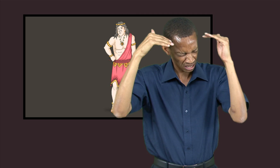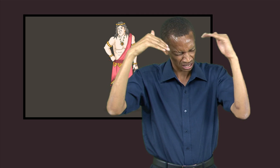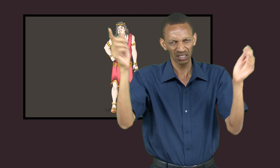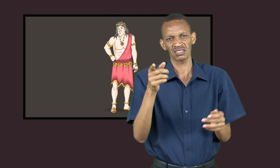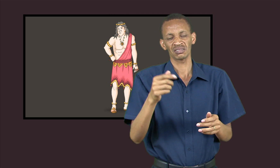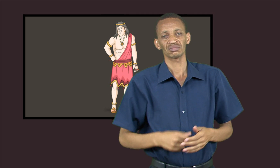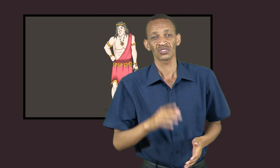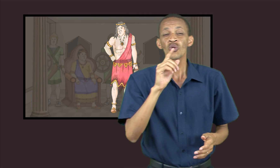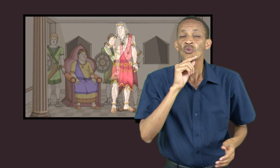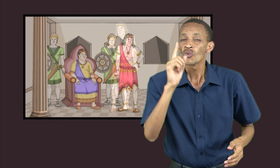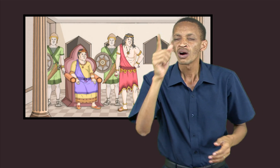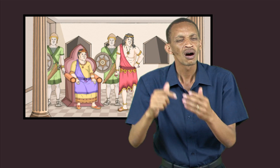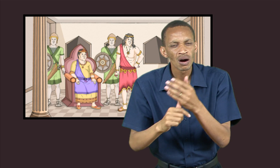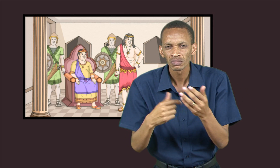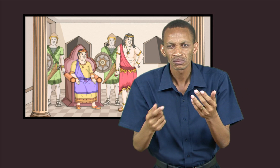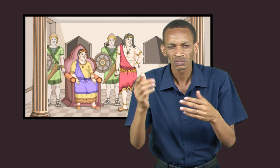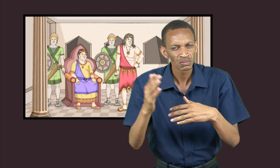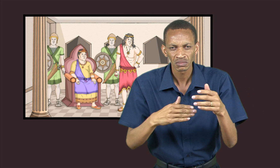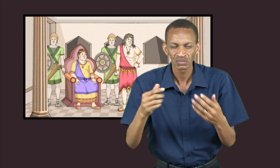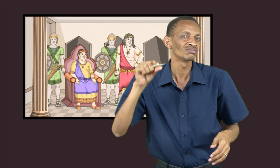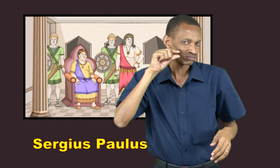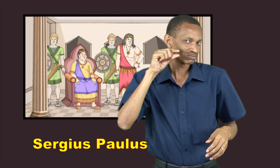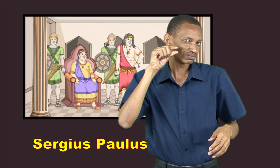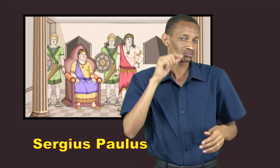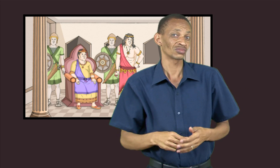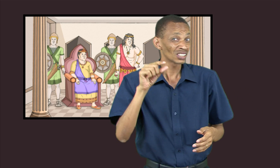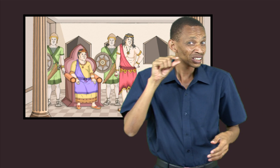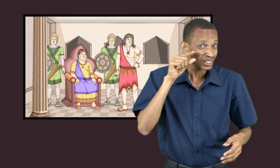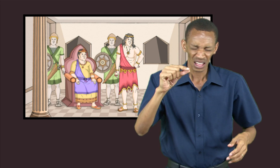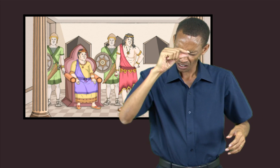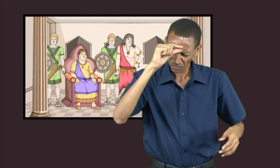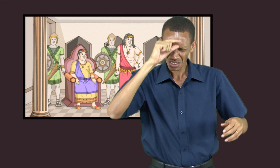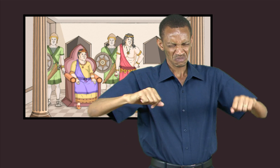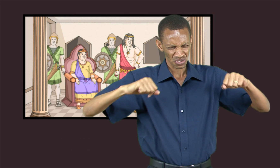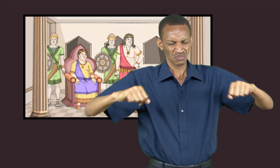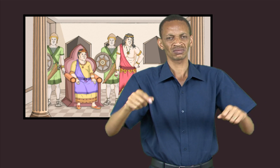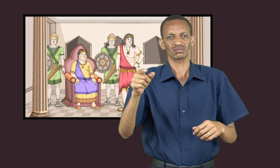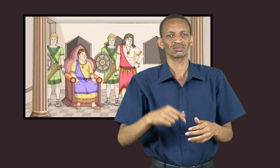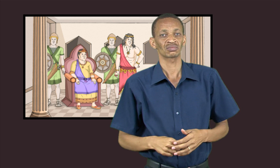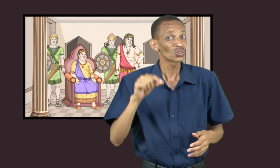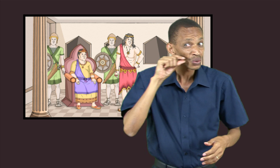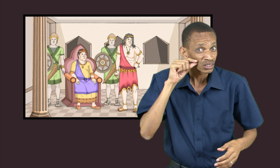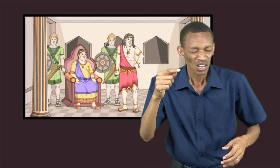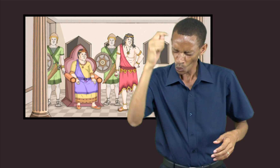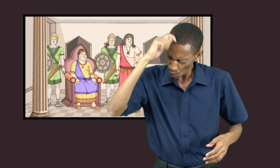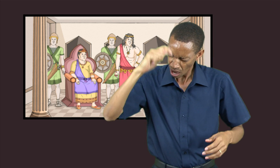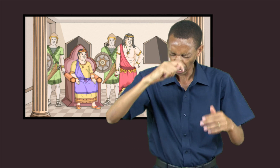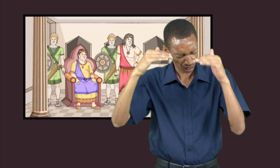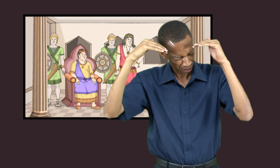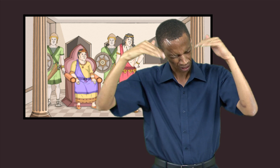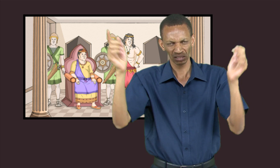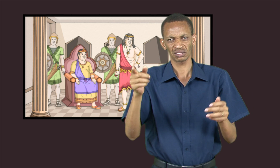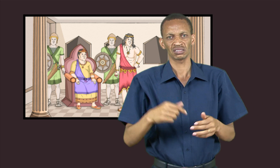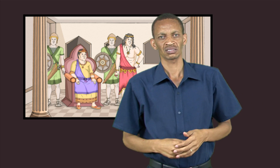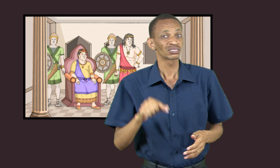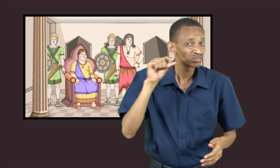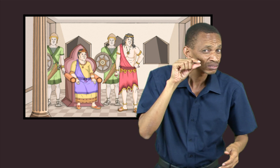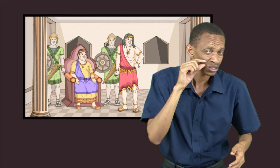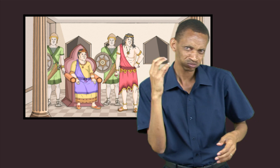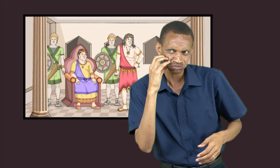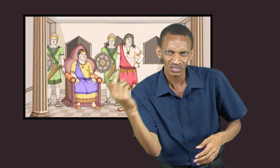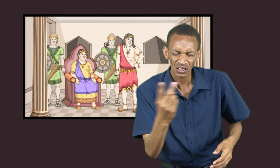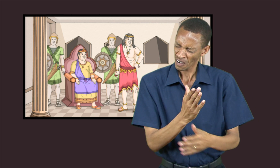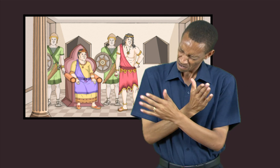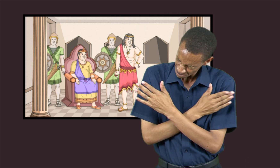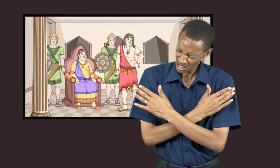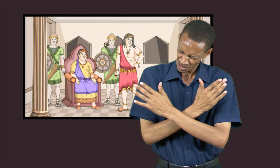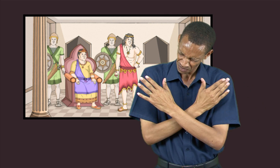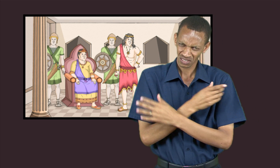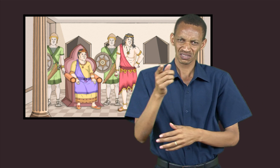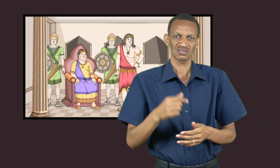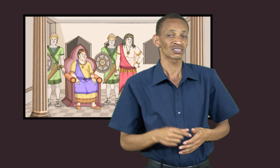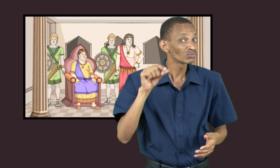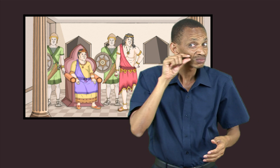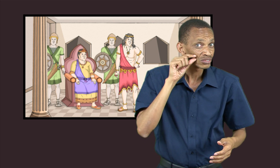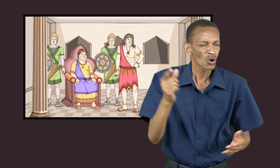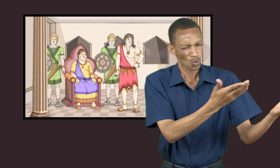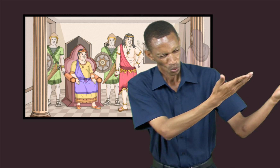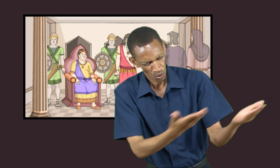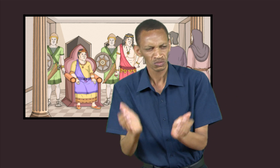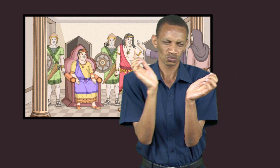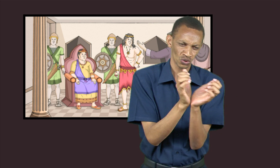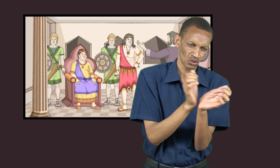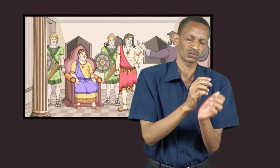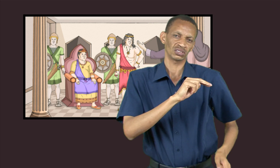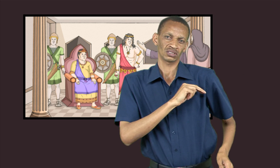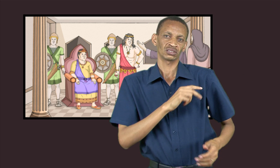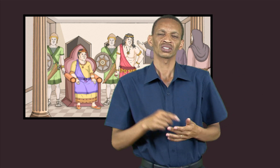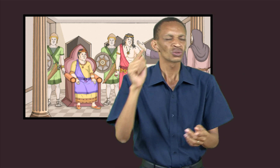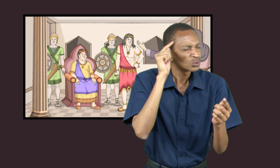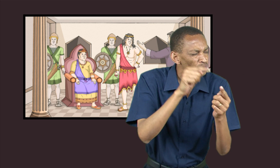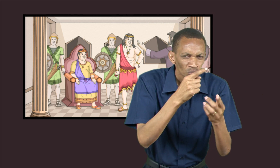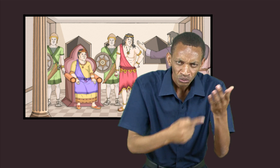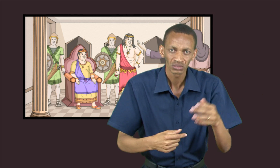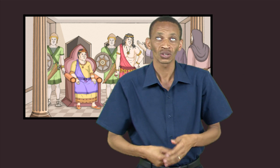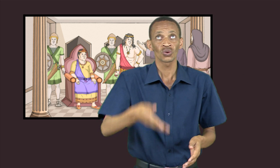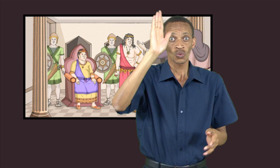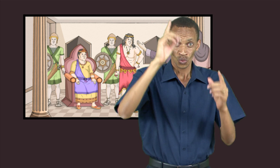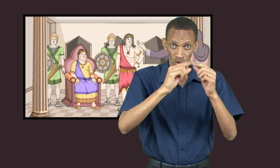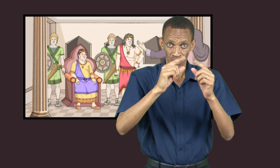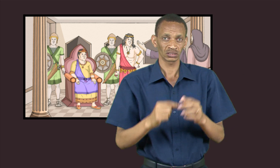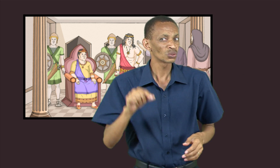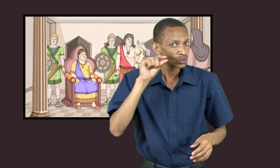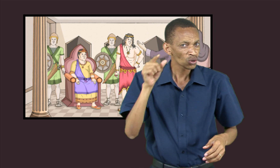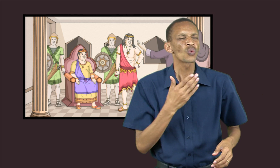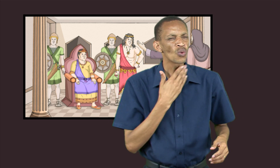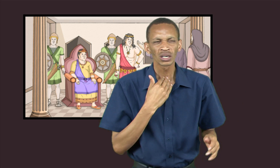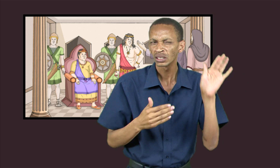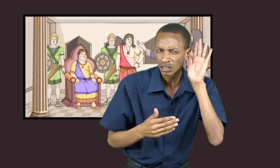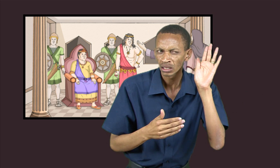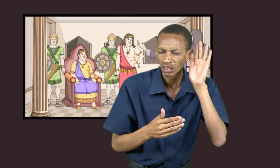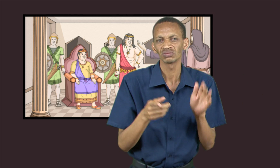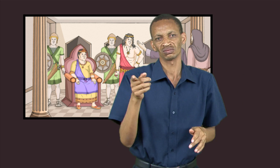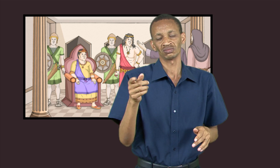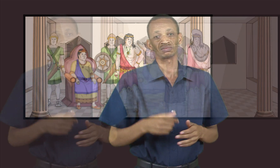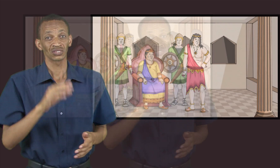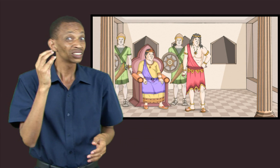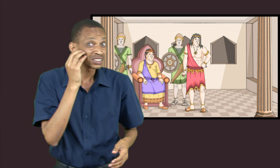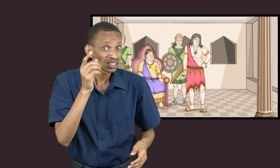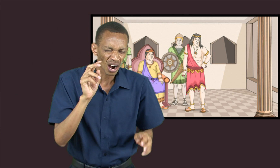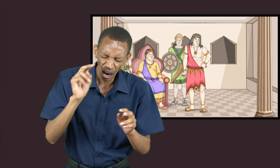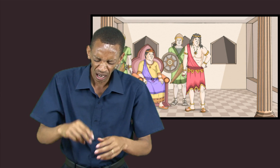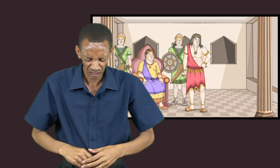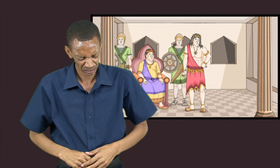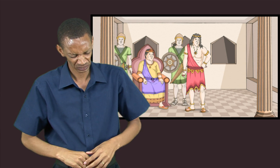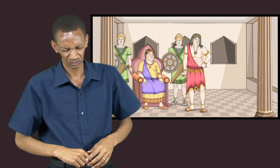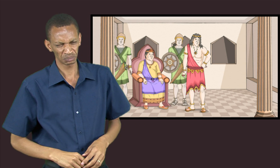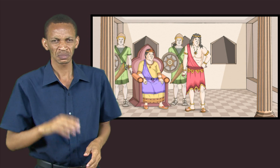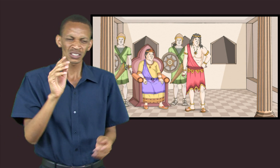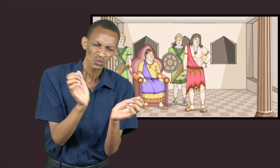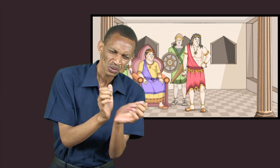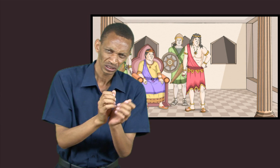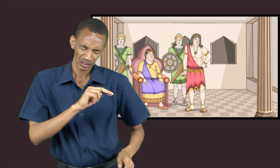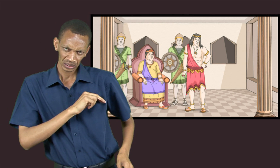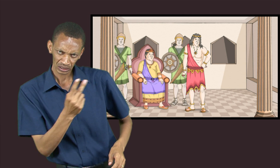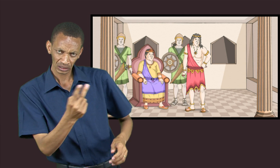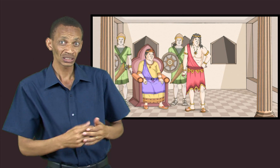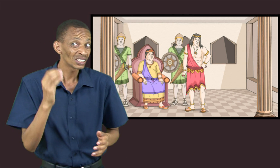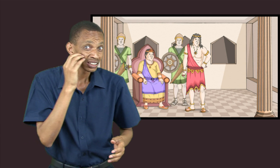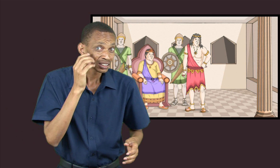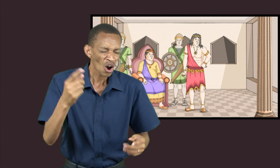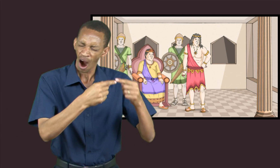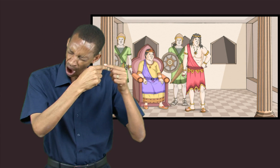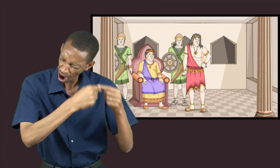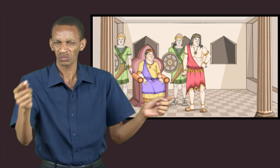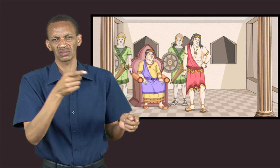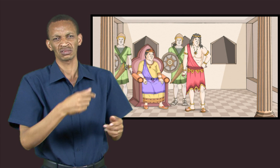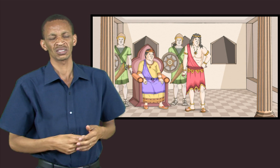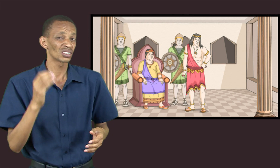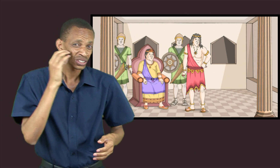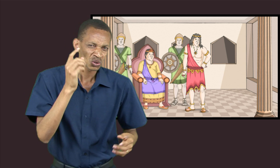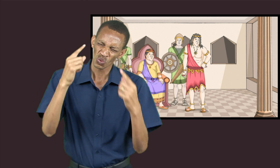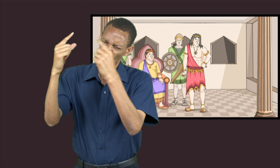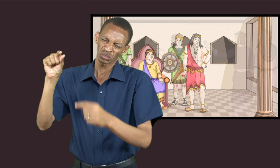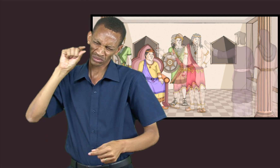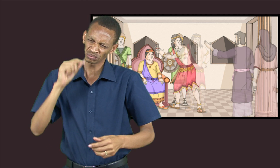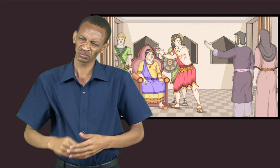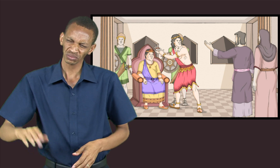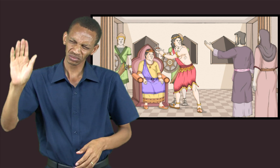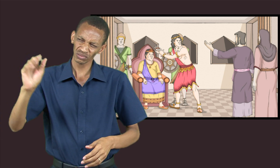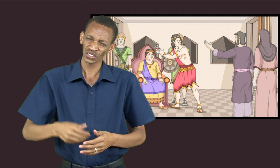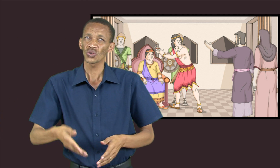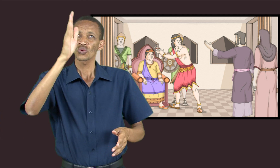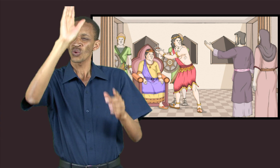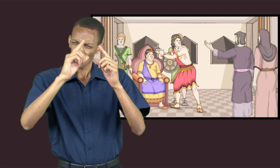The proconsul, a man of intelligence, summoned Barnabas and Saul because he wanted to hear the word of God.